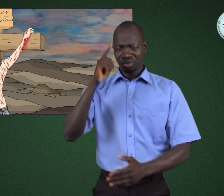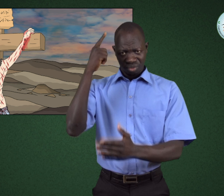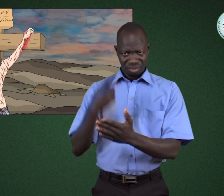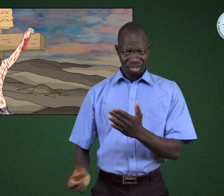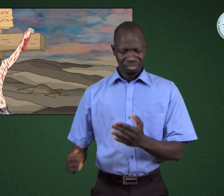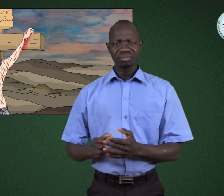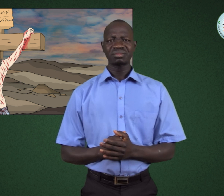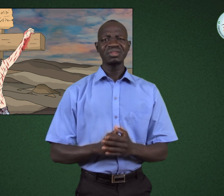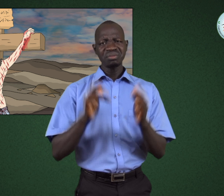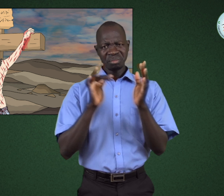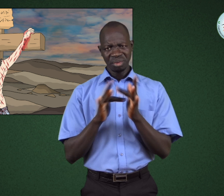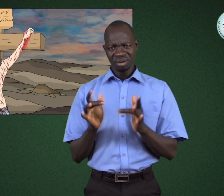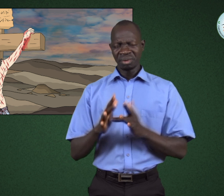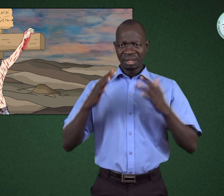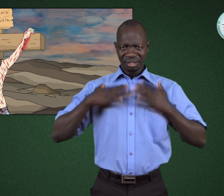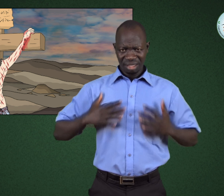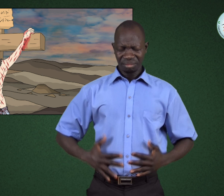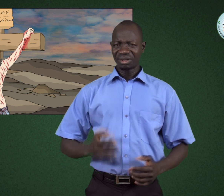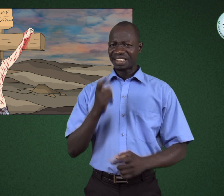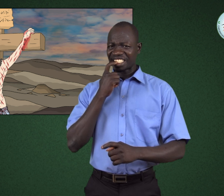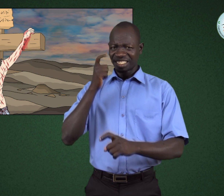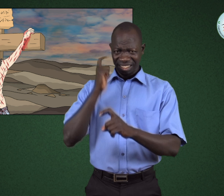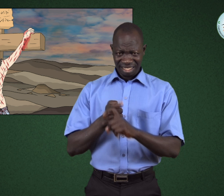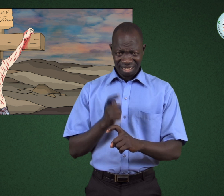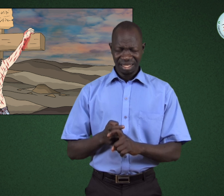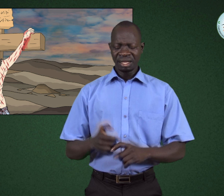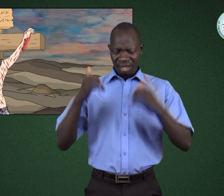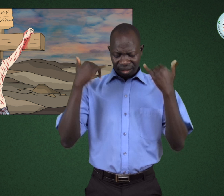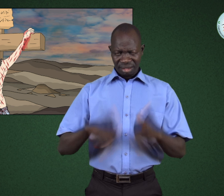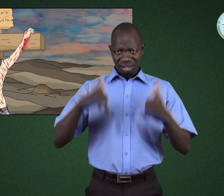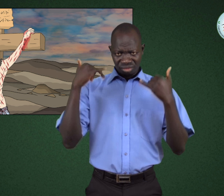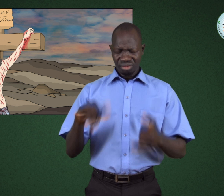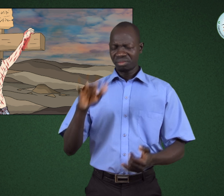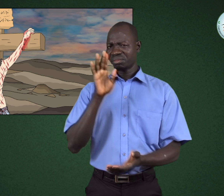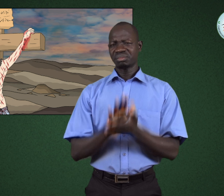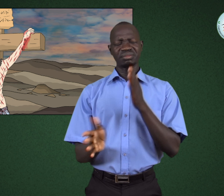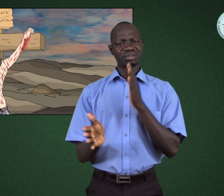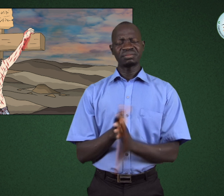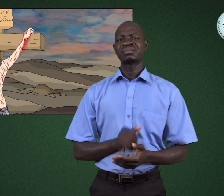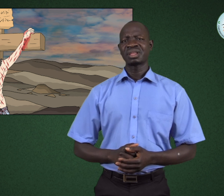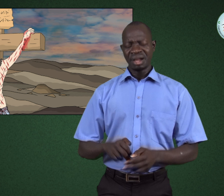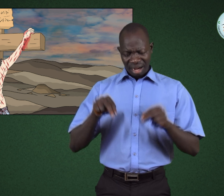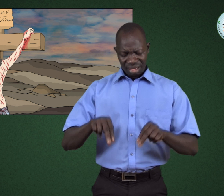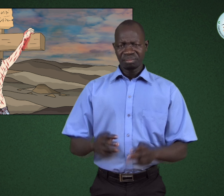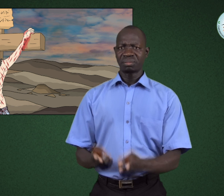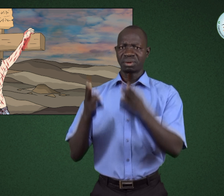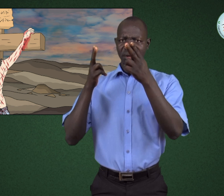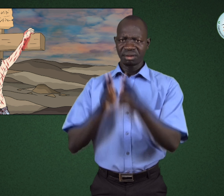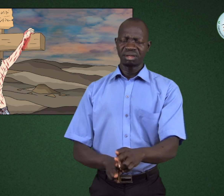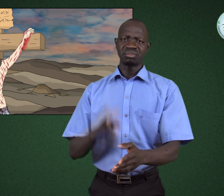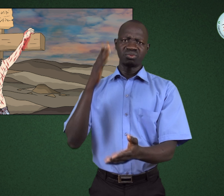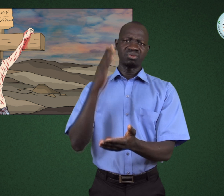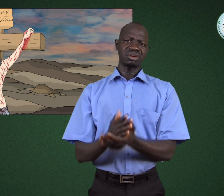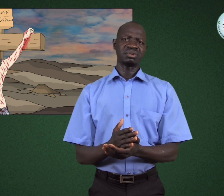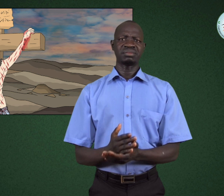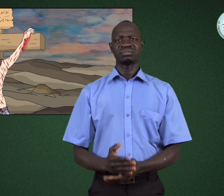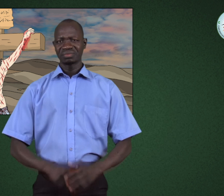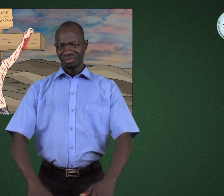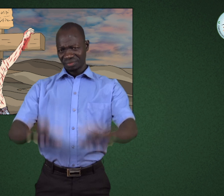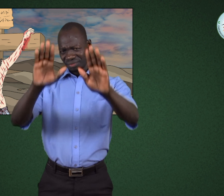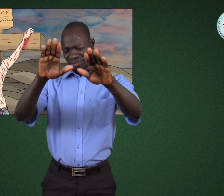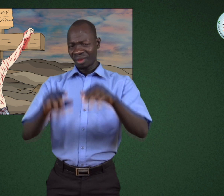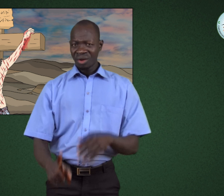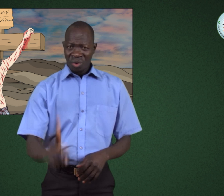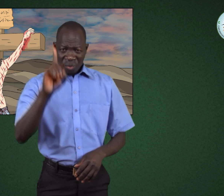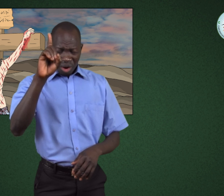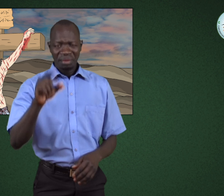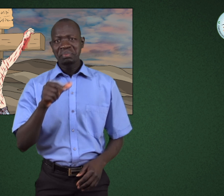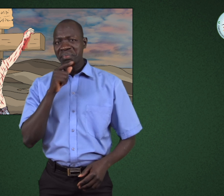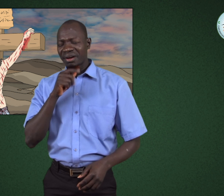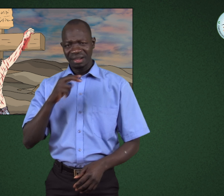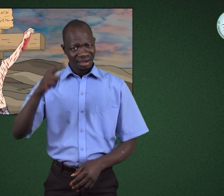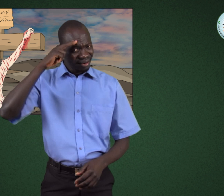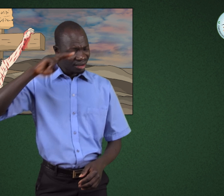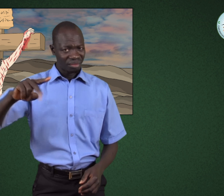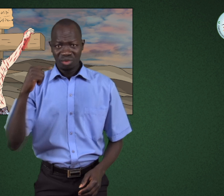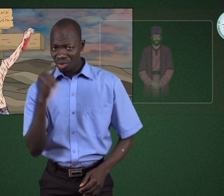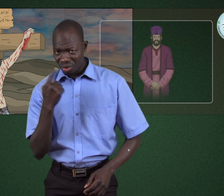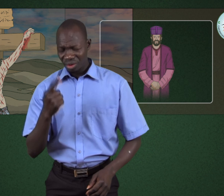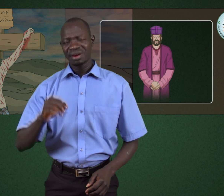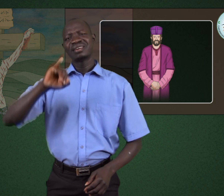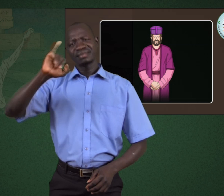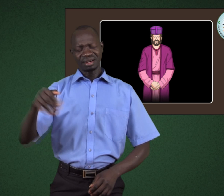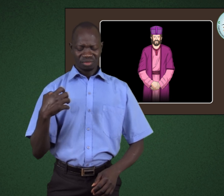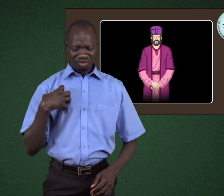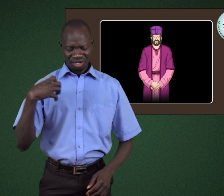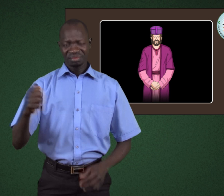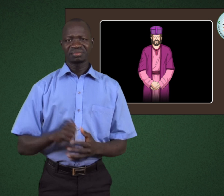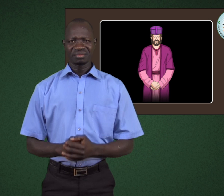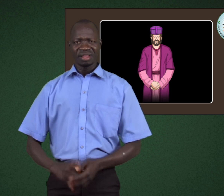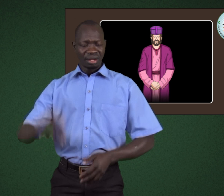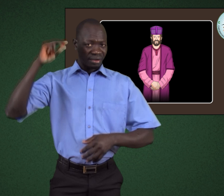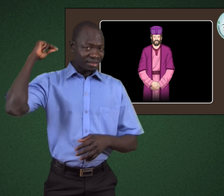And, as another Scripture says: “They will look on the One they have pierced.”